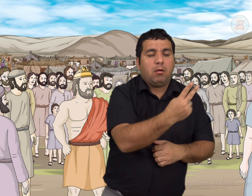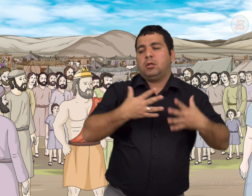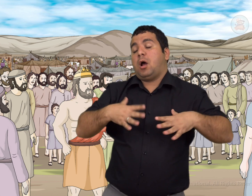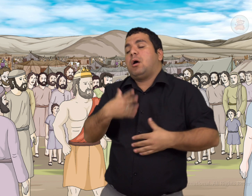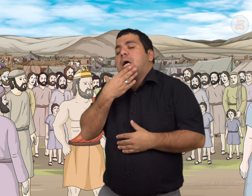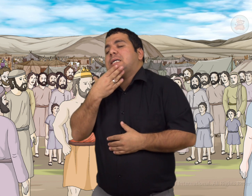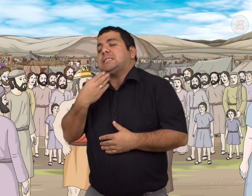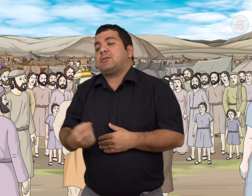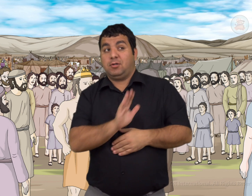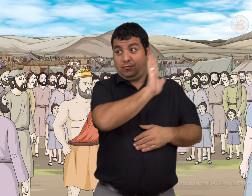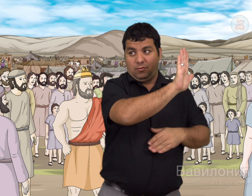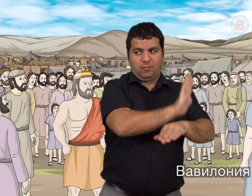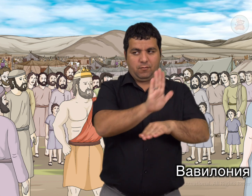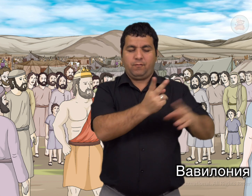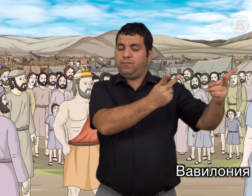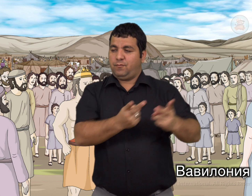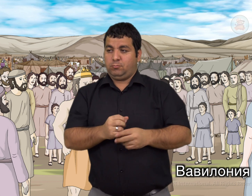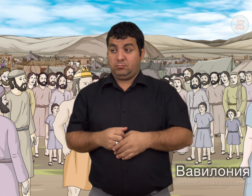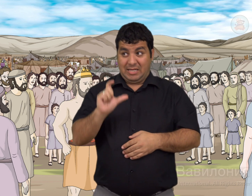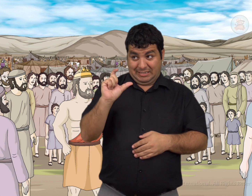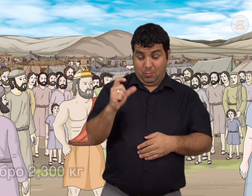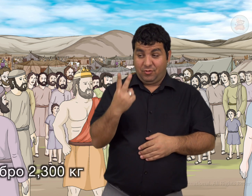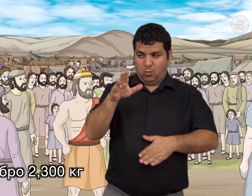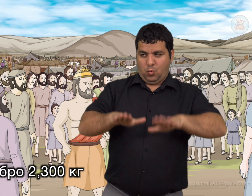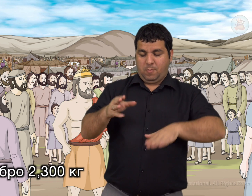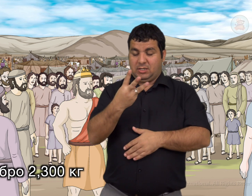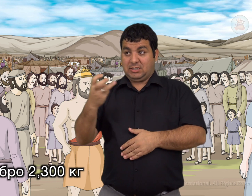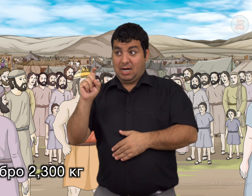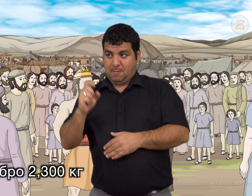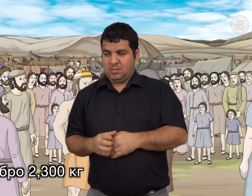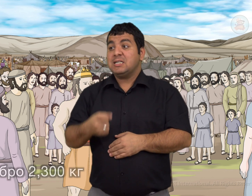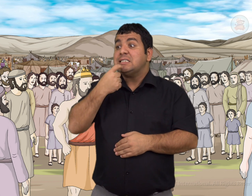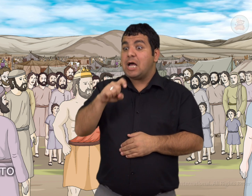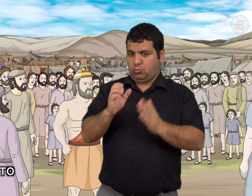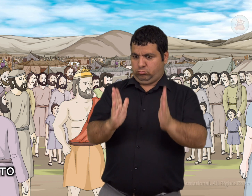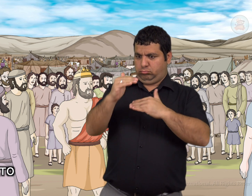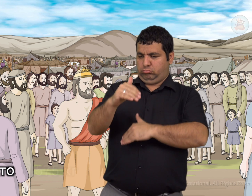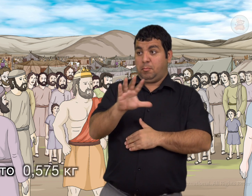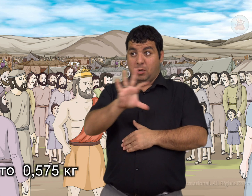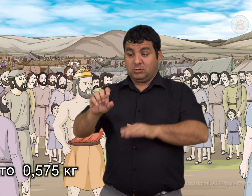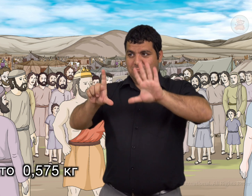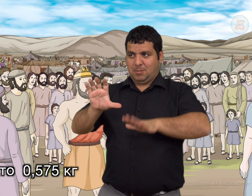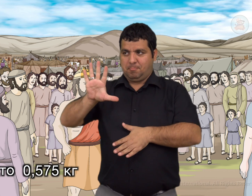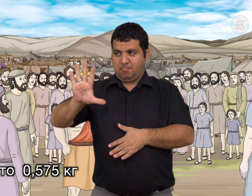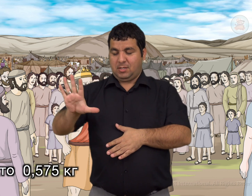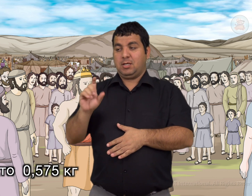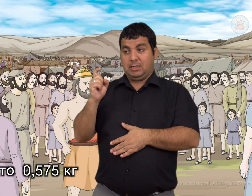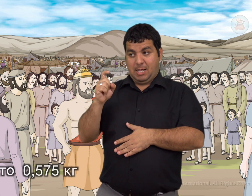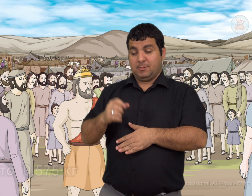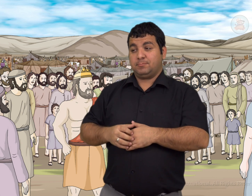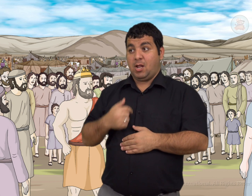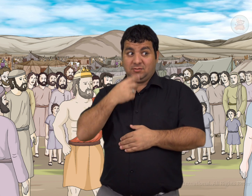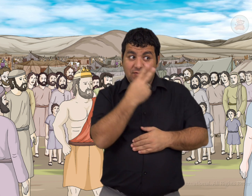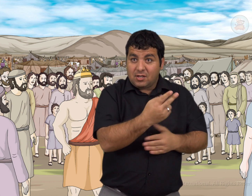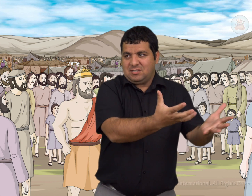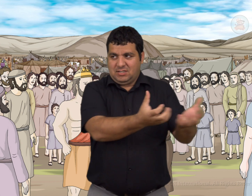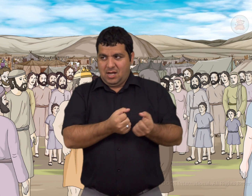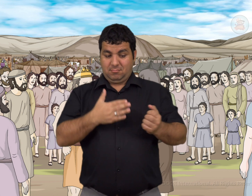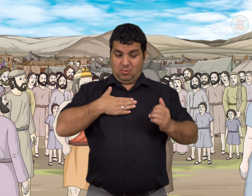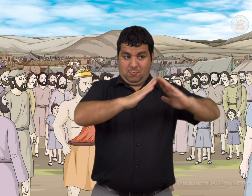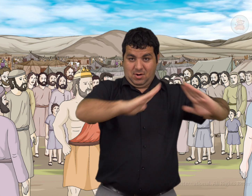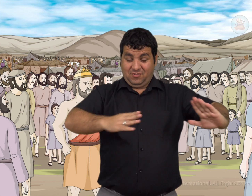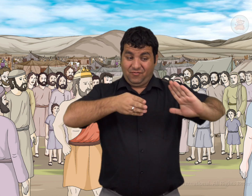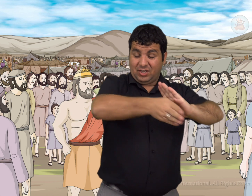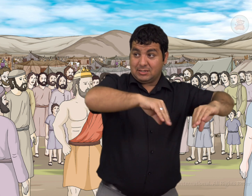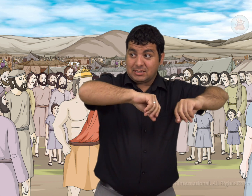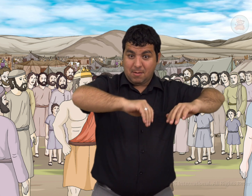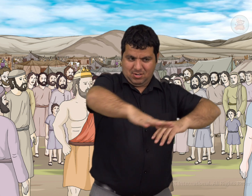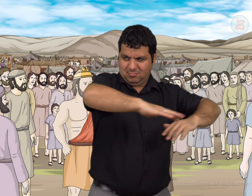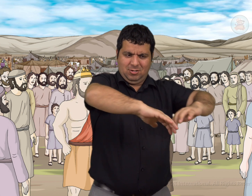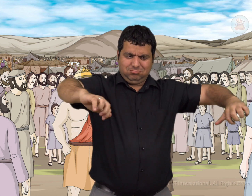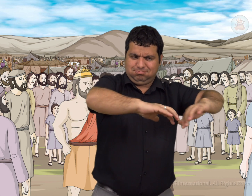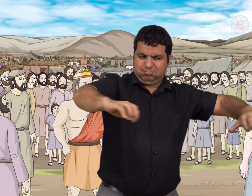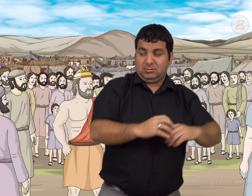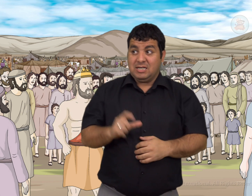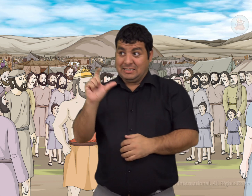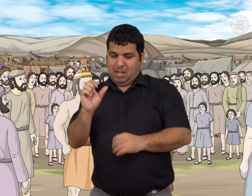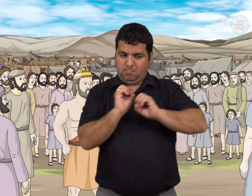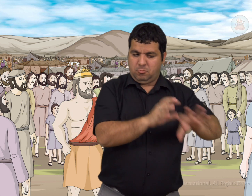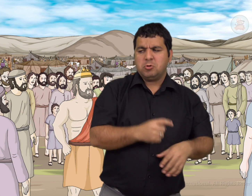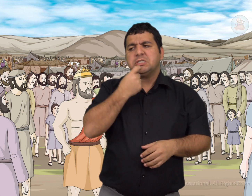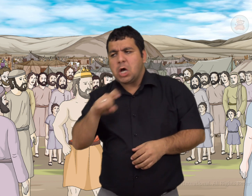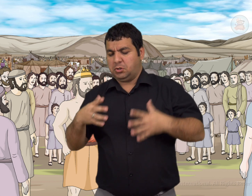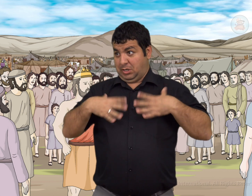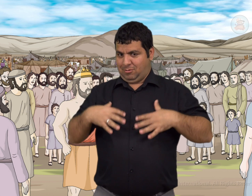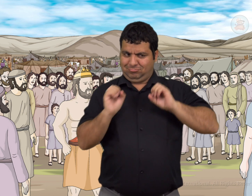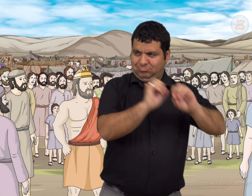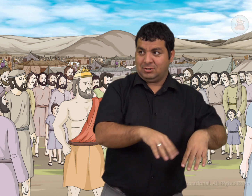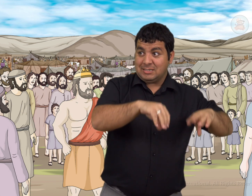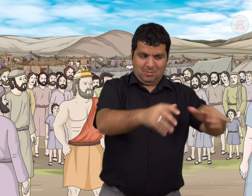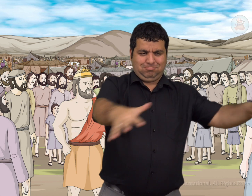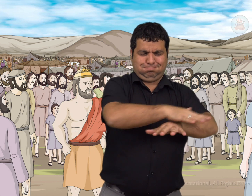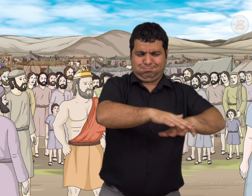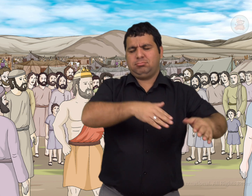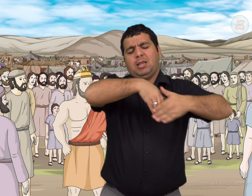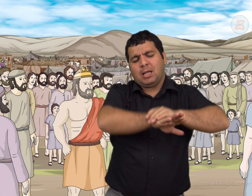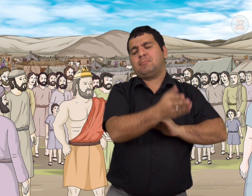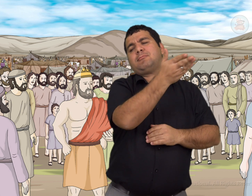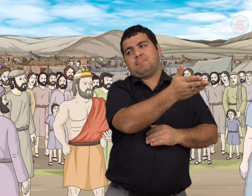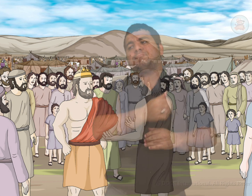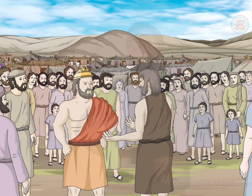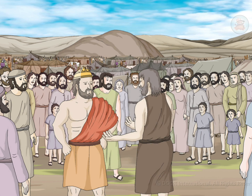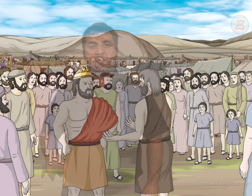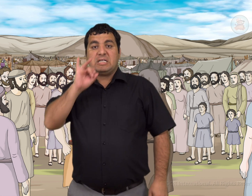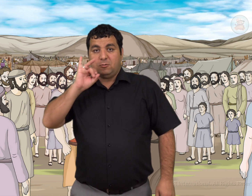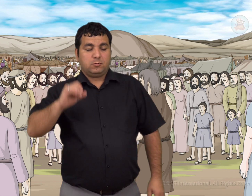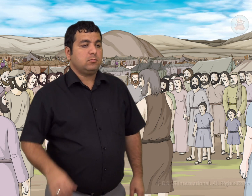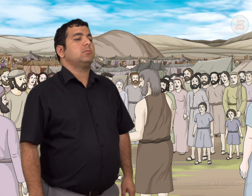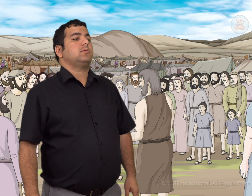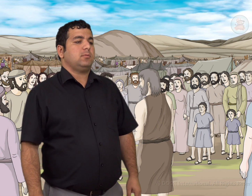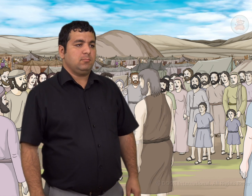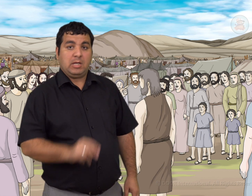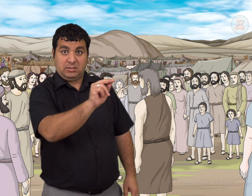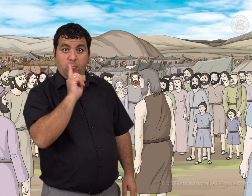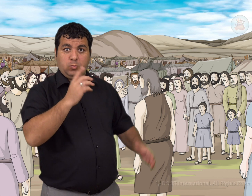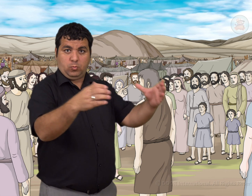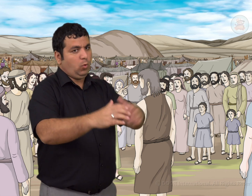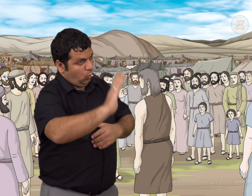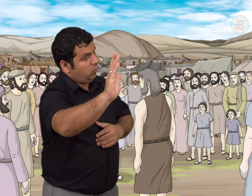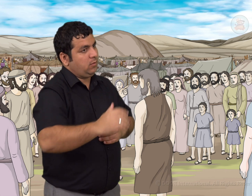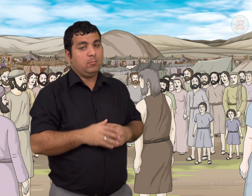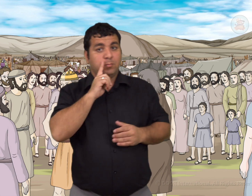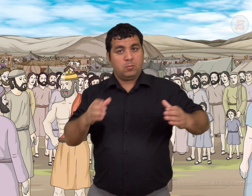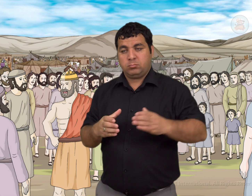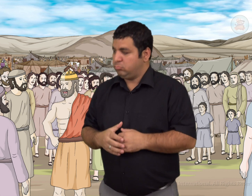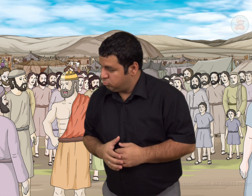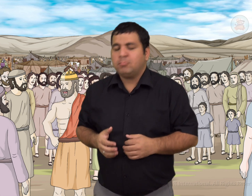This is what I did: When I saw among the spoils a beautiful cloak from Shinar, two hundred shekels of silver, and a bar of gold weighing fifty shekels, I coveted them and took them.